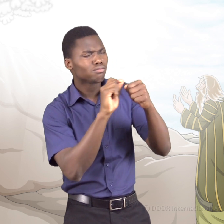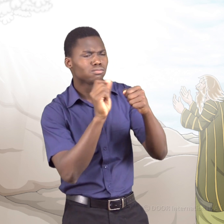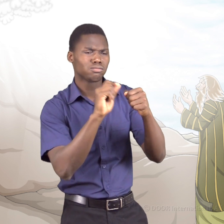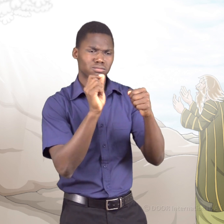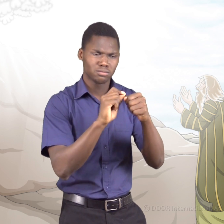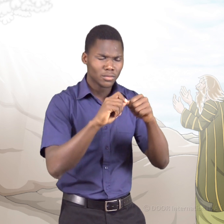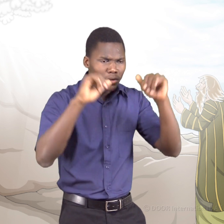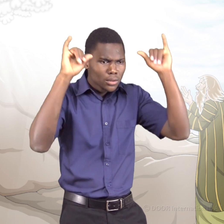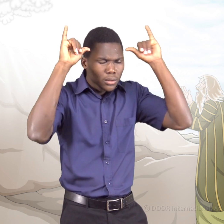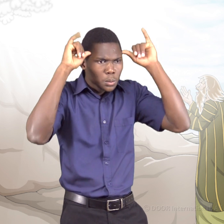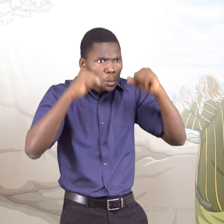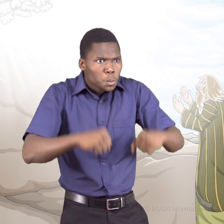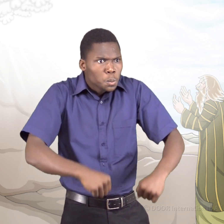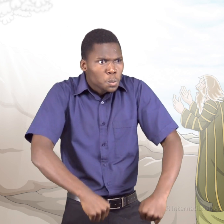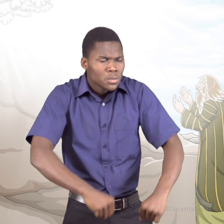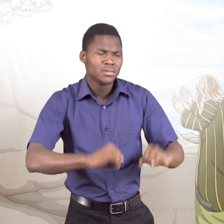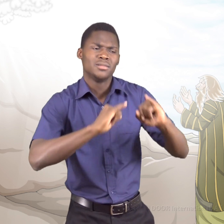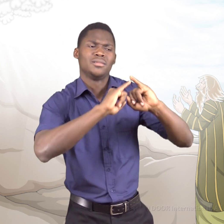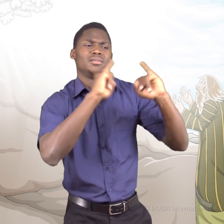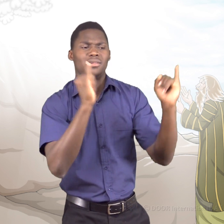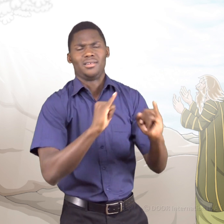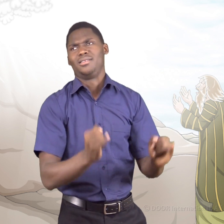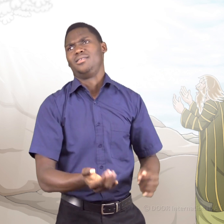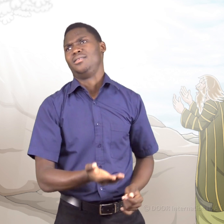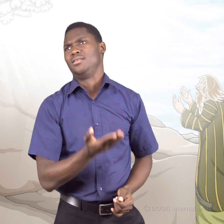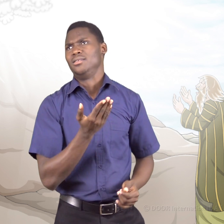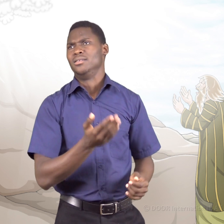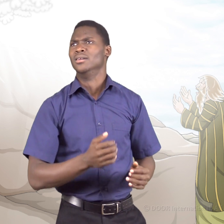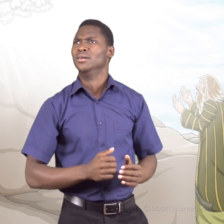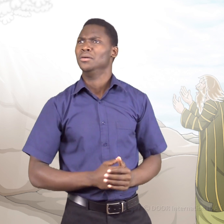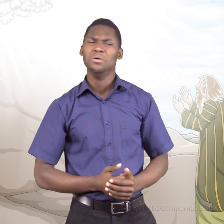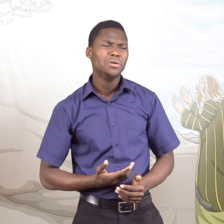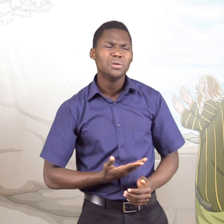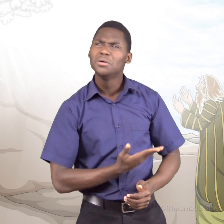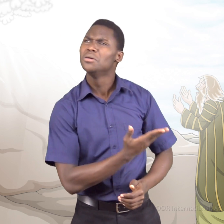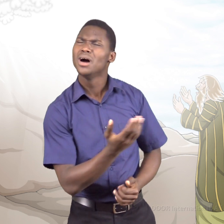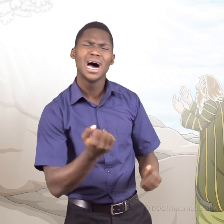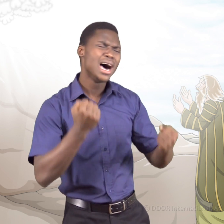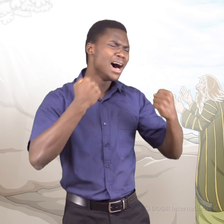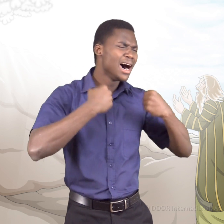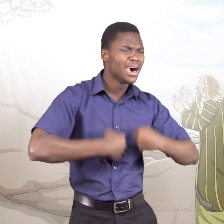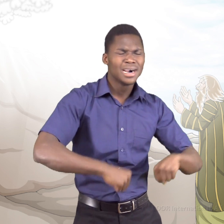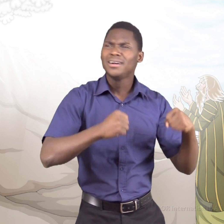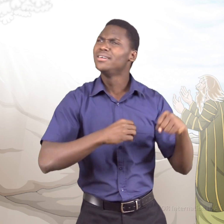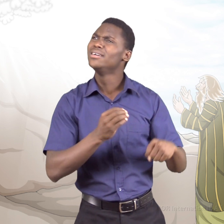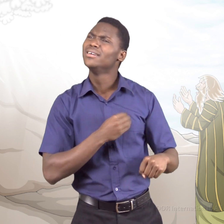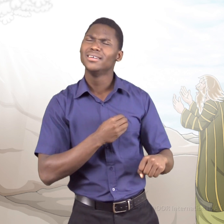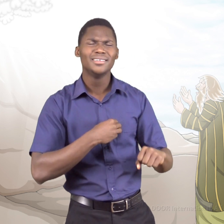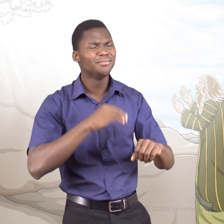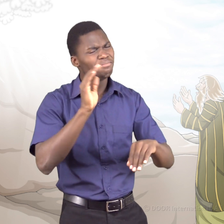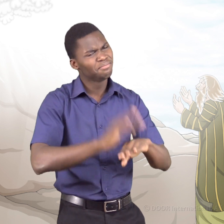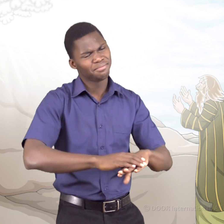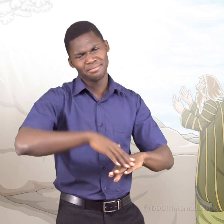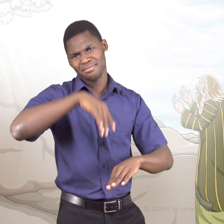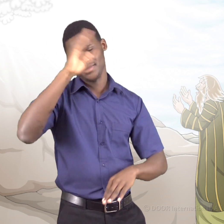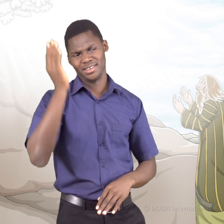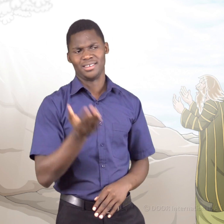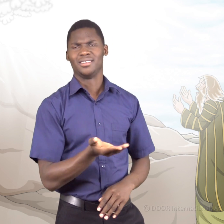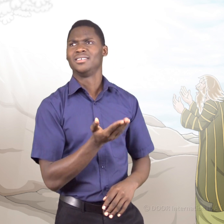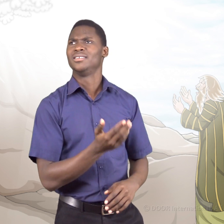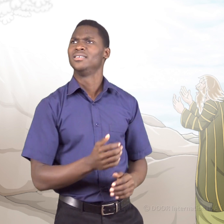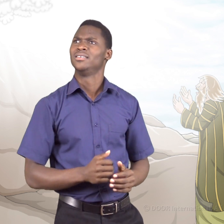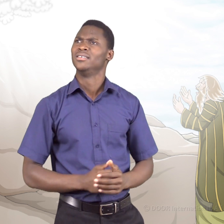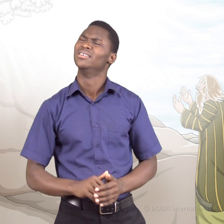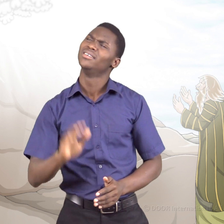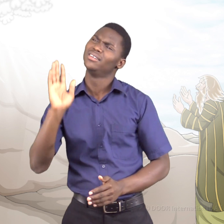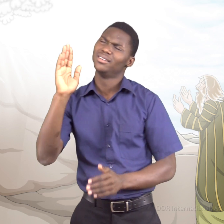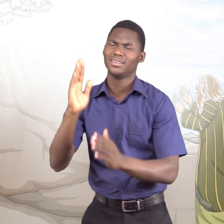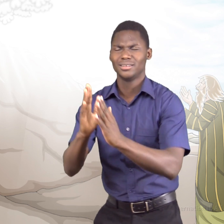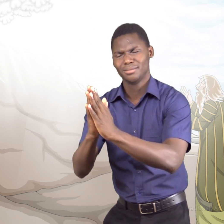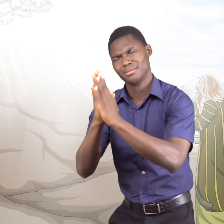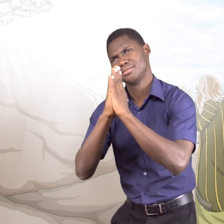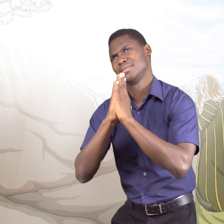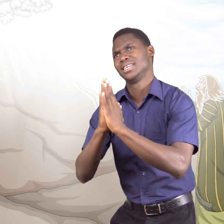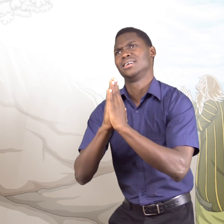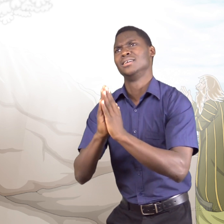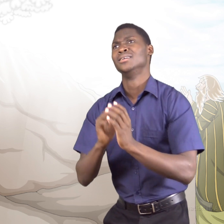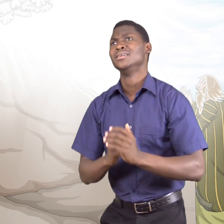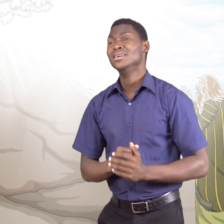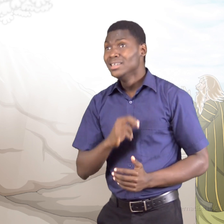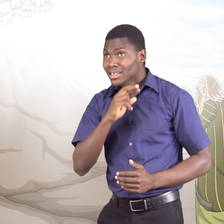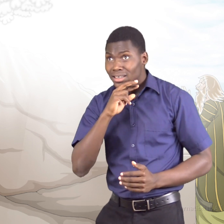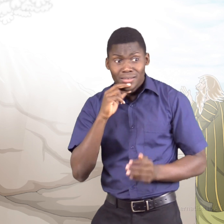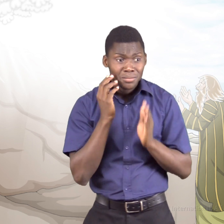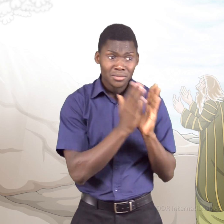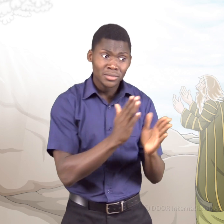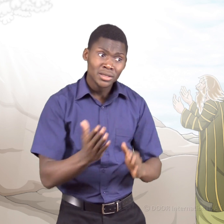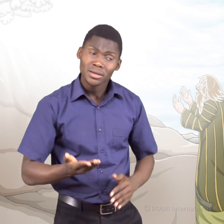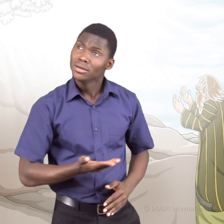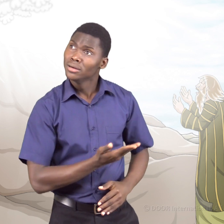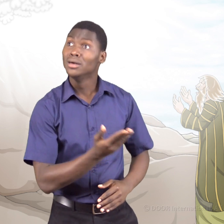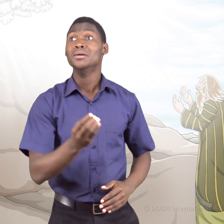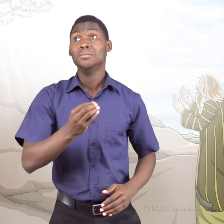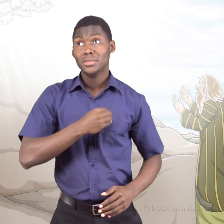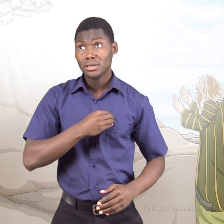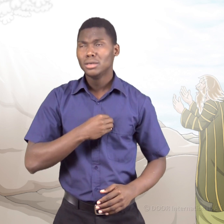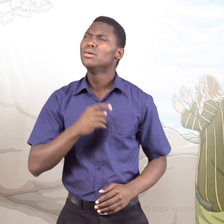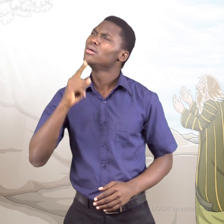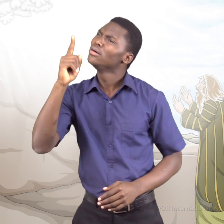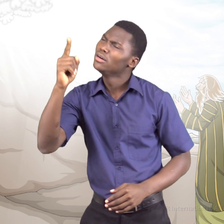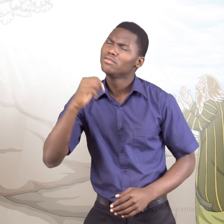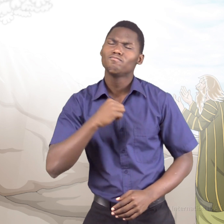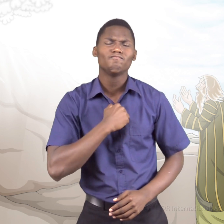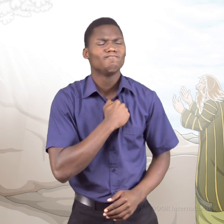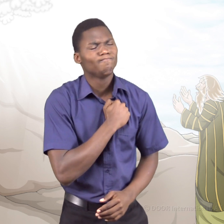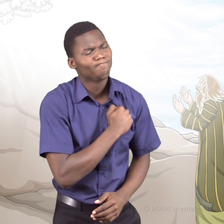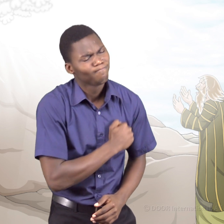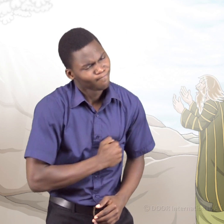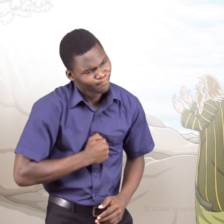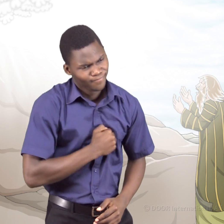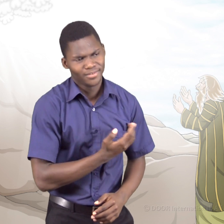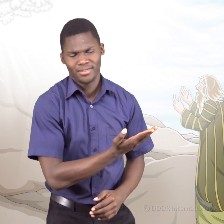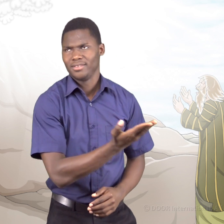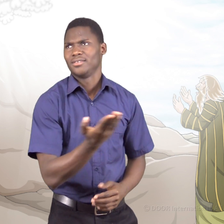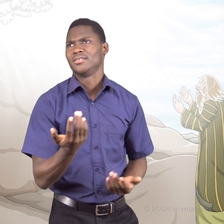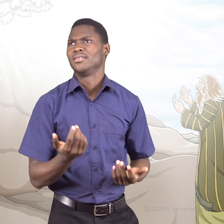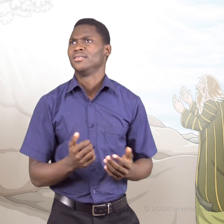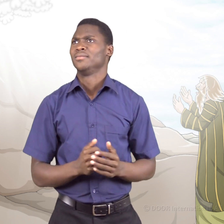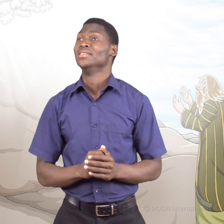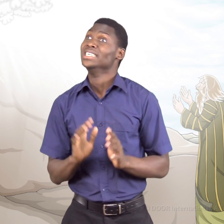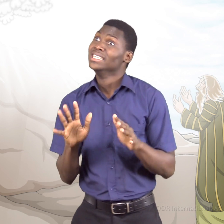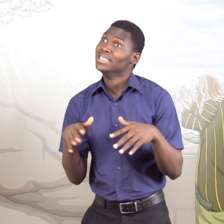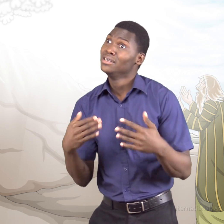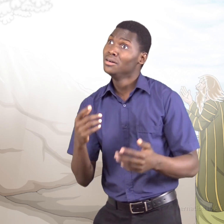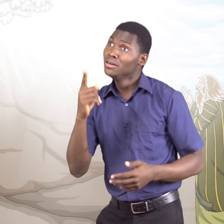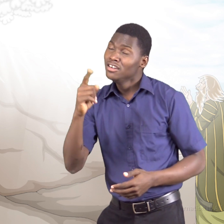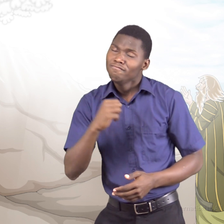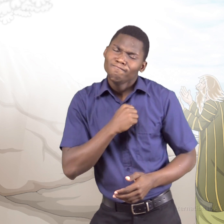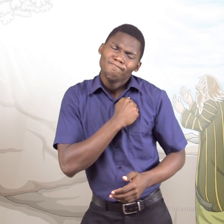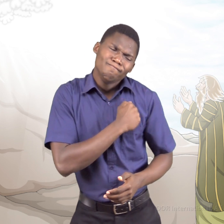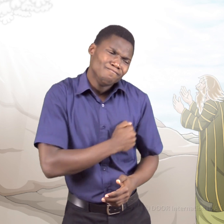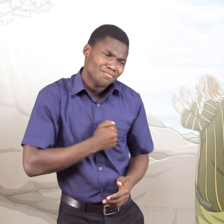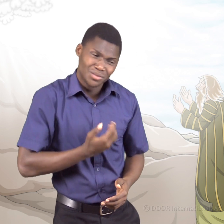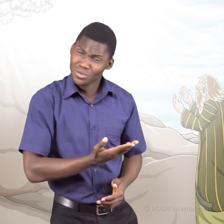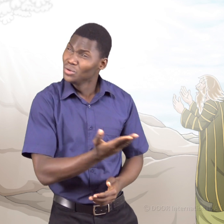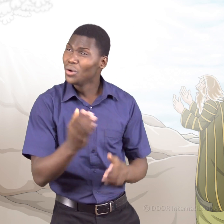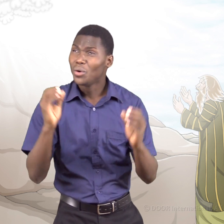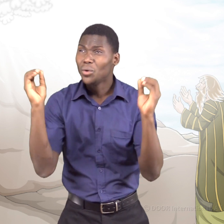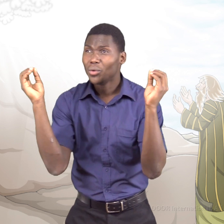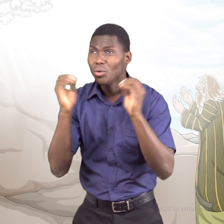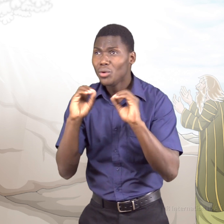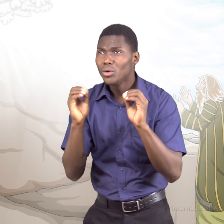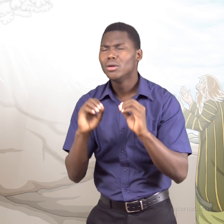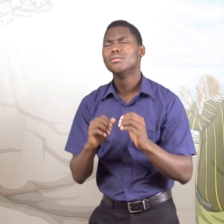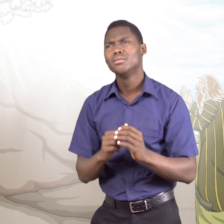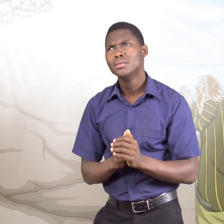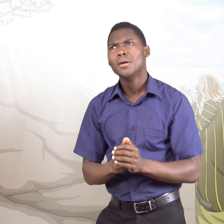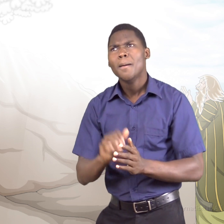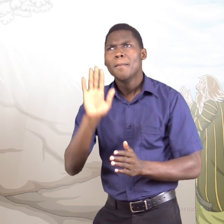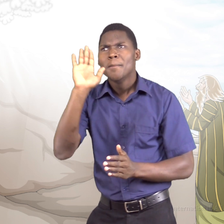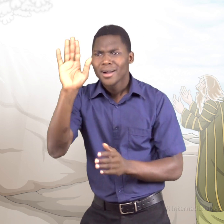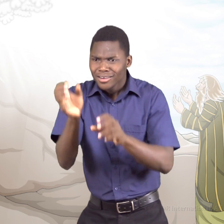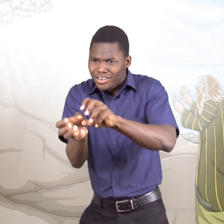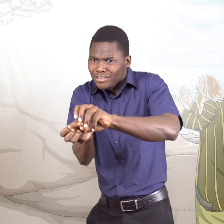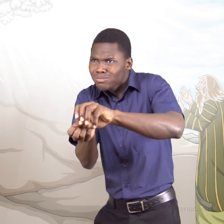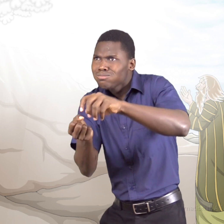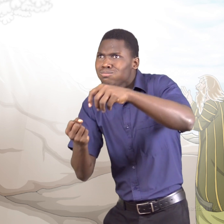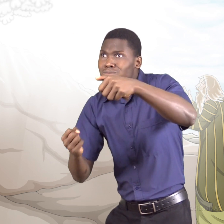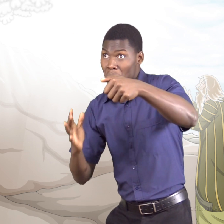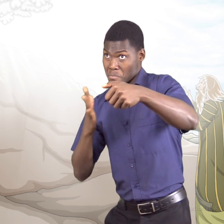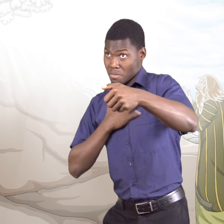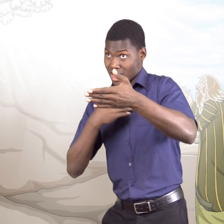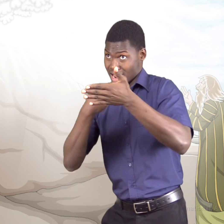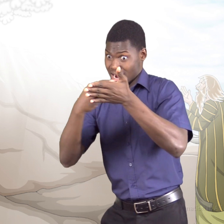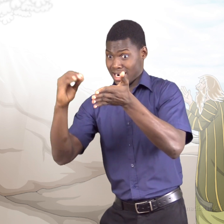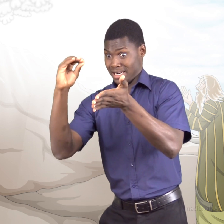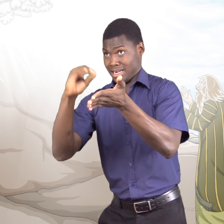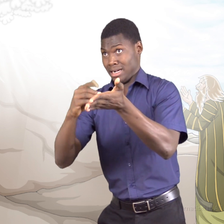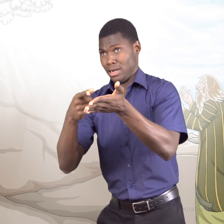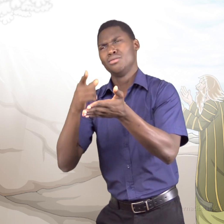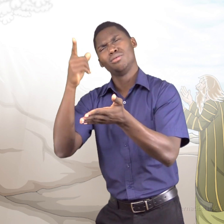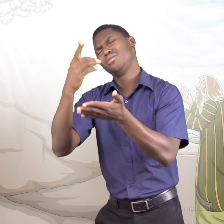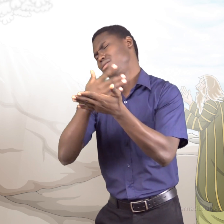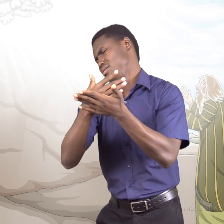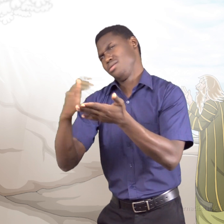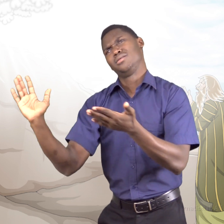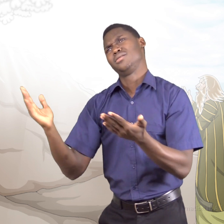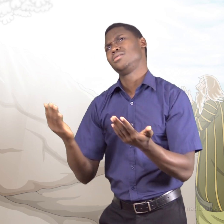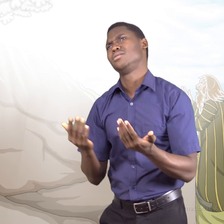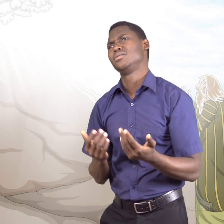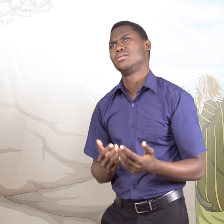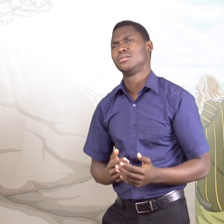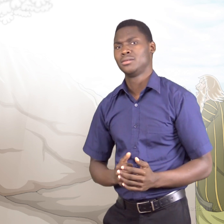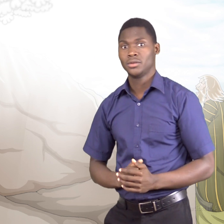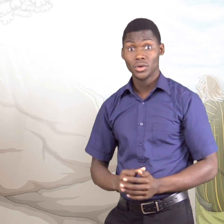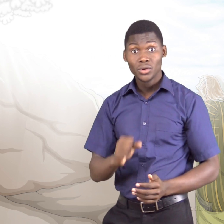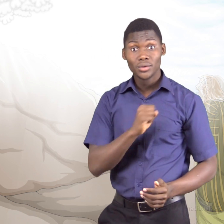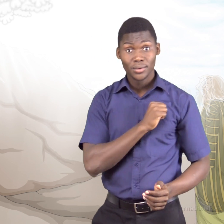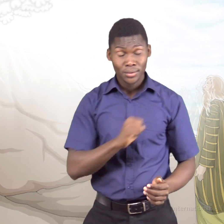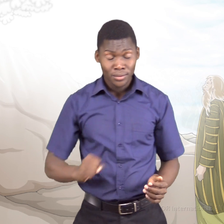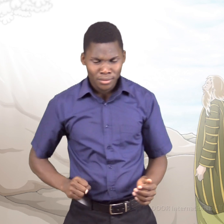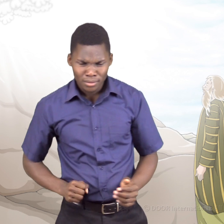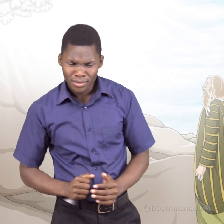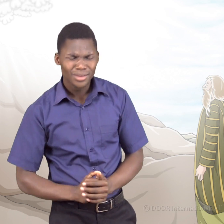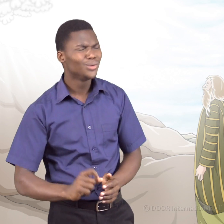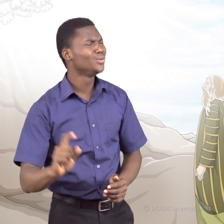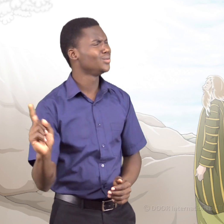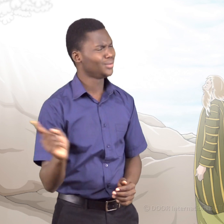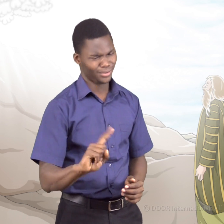Yet now, if You would only forgive their sin.... But if not, please blot me out of the book that You have written.”